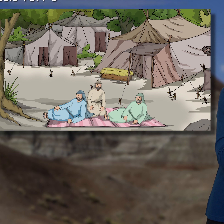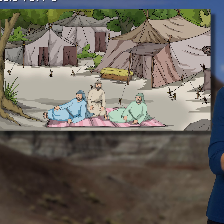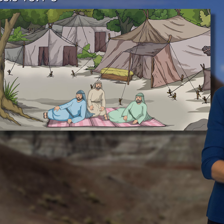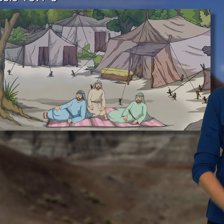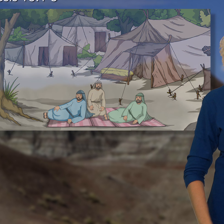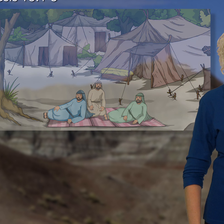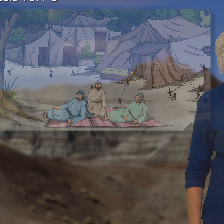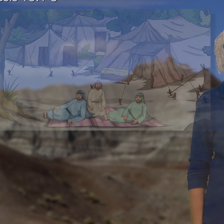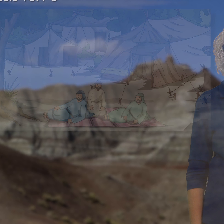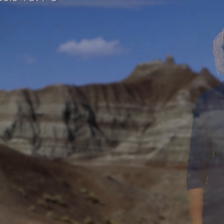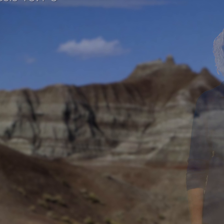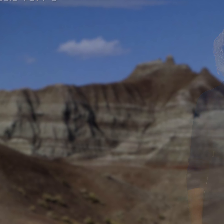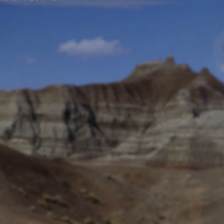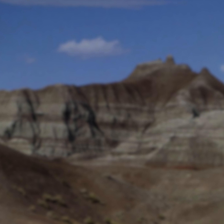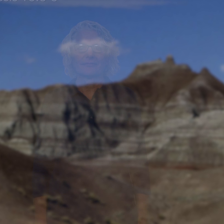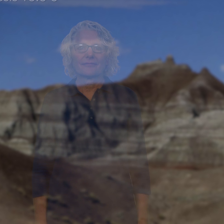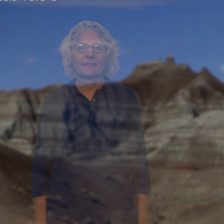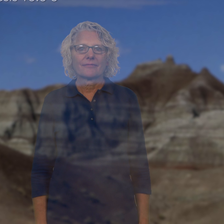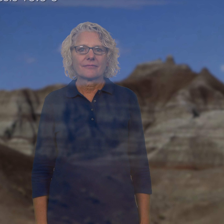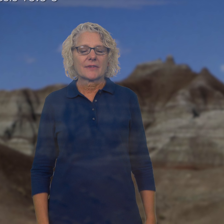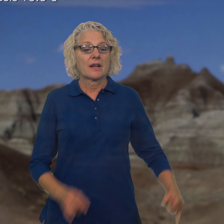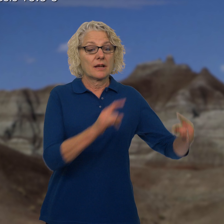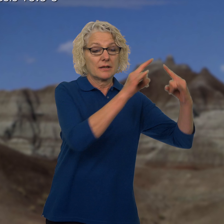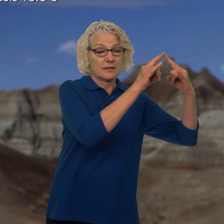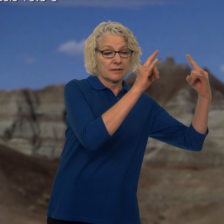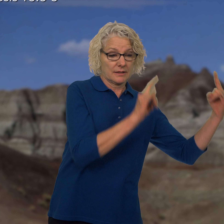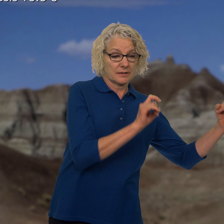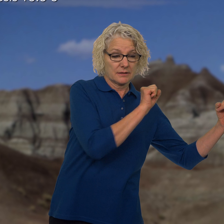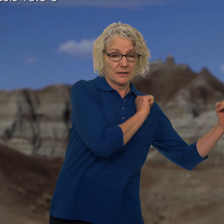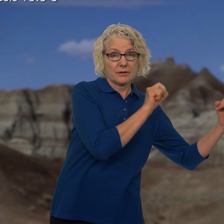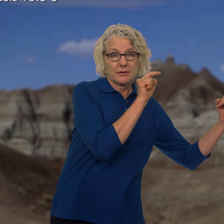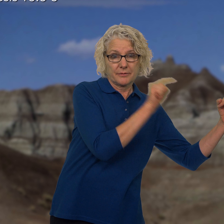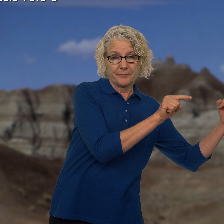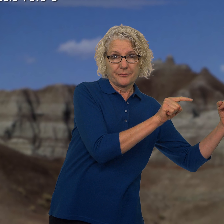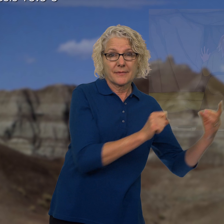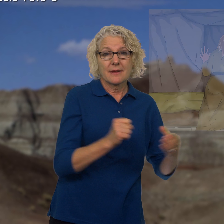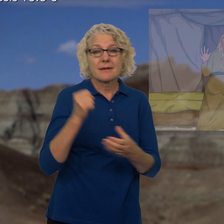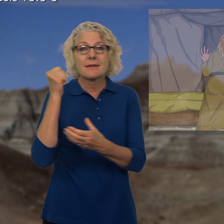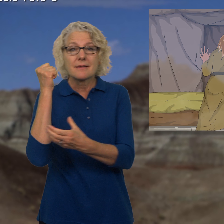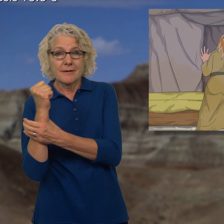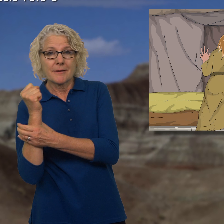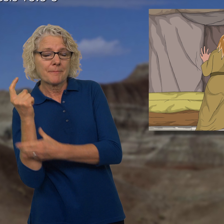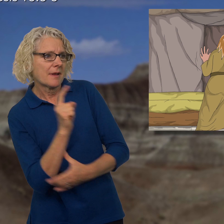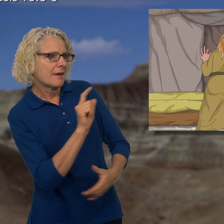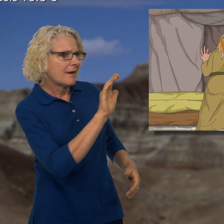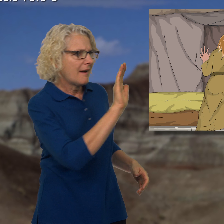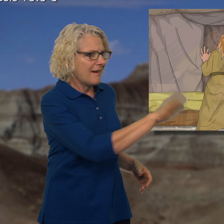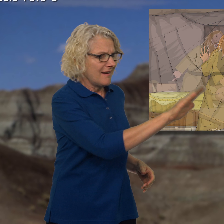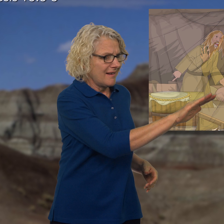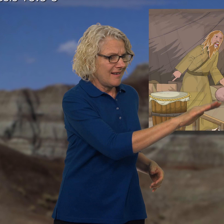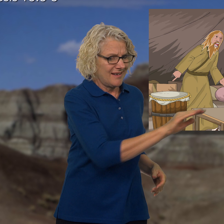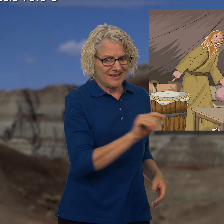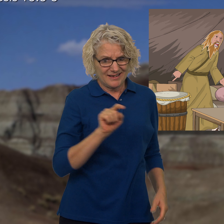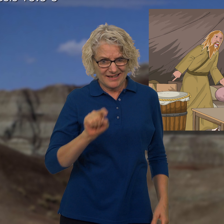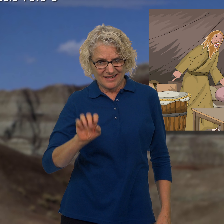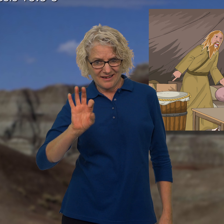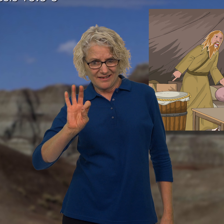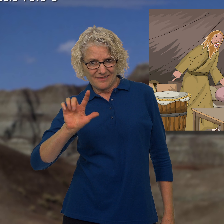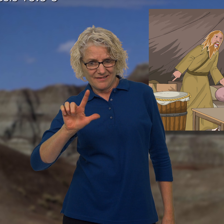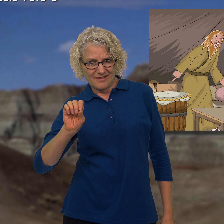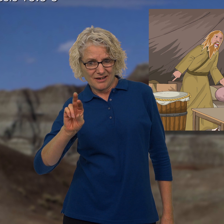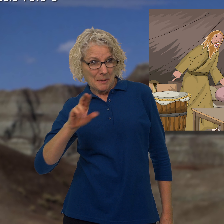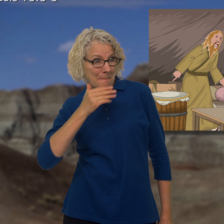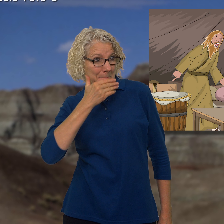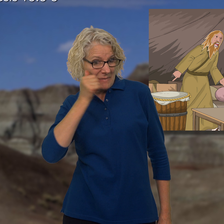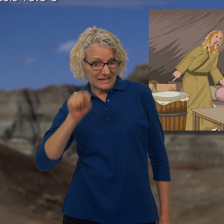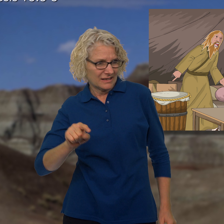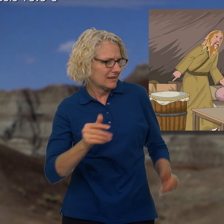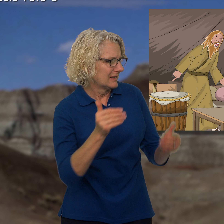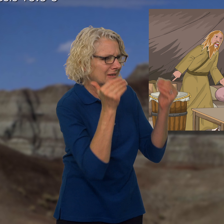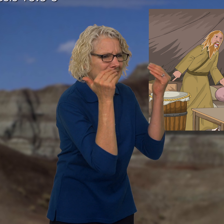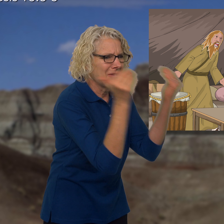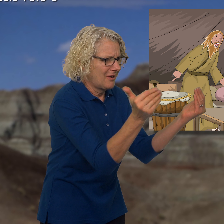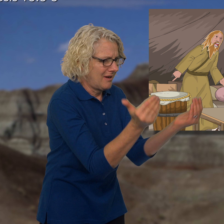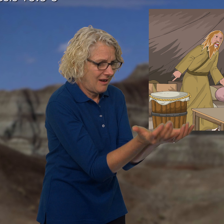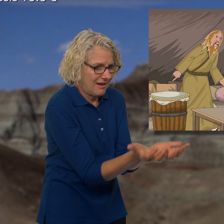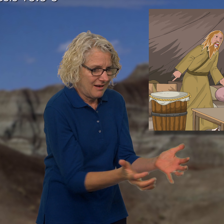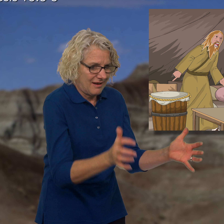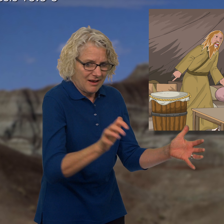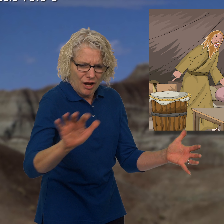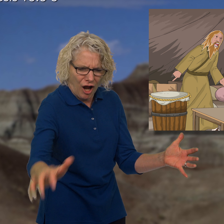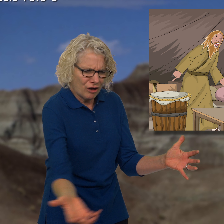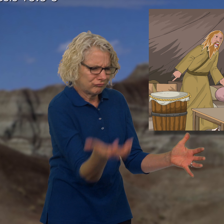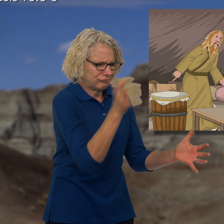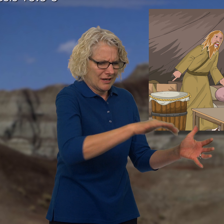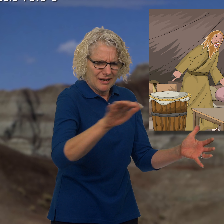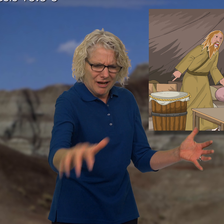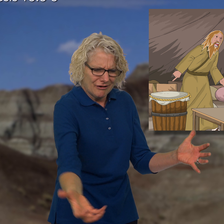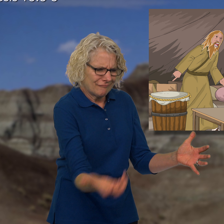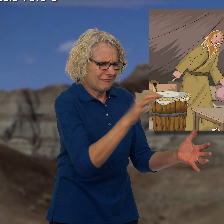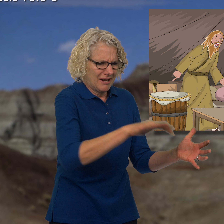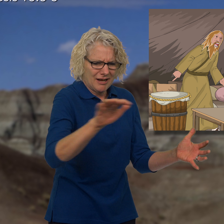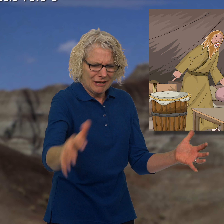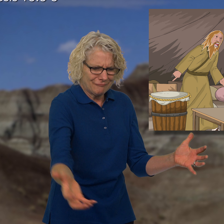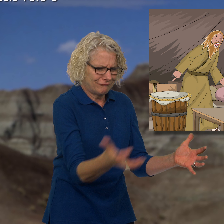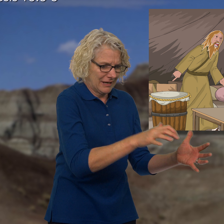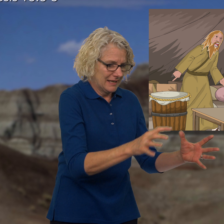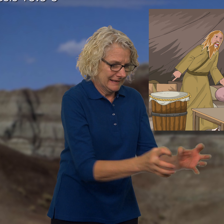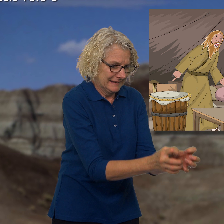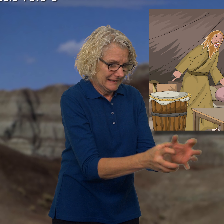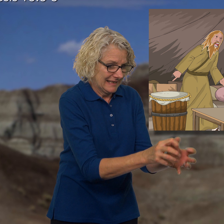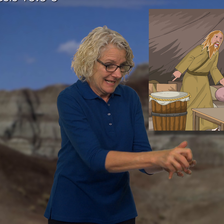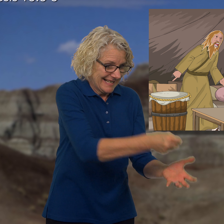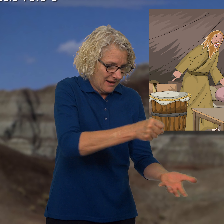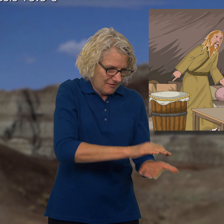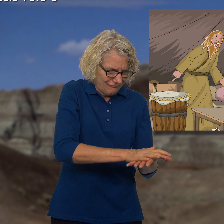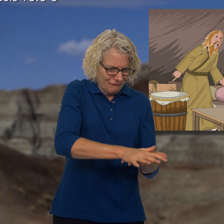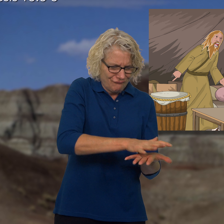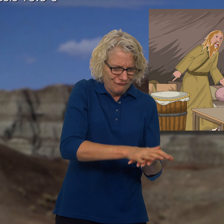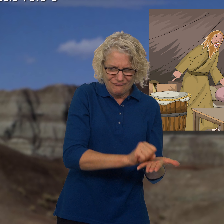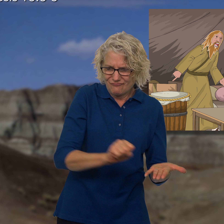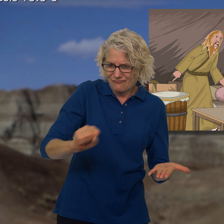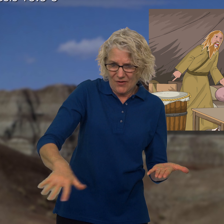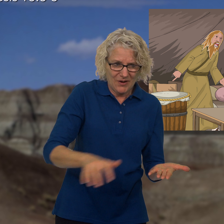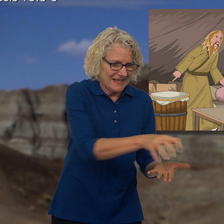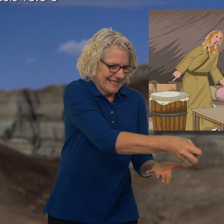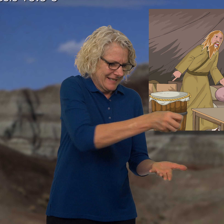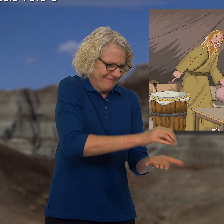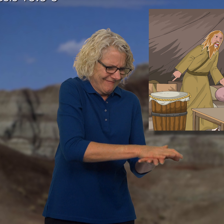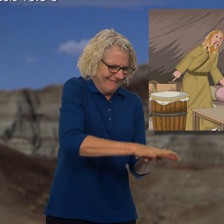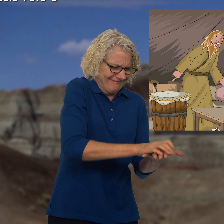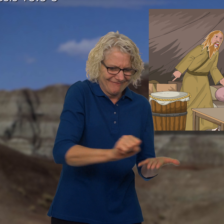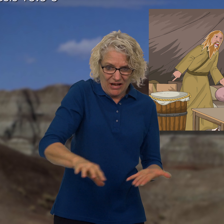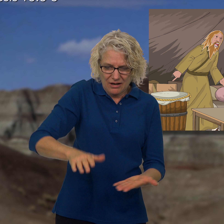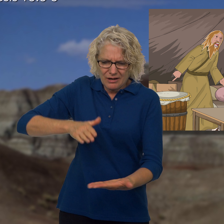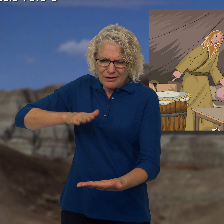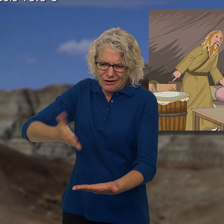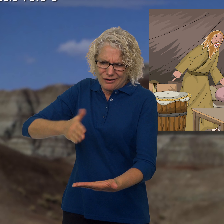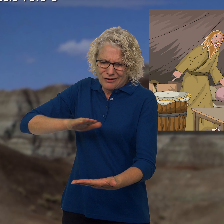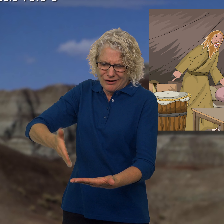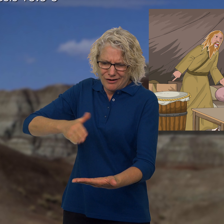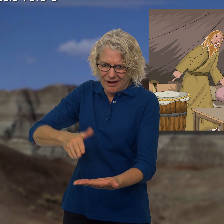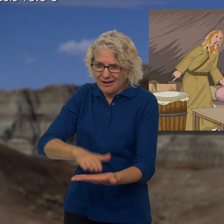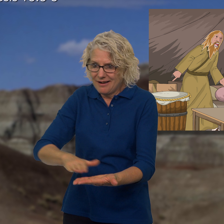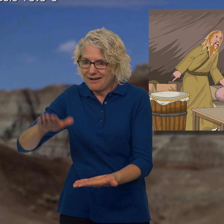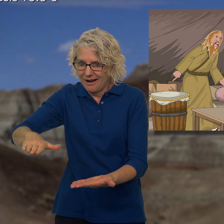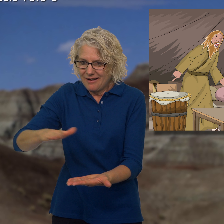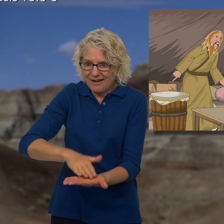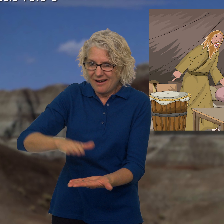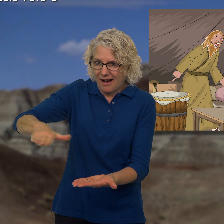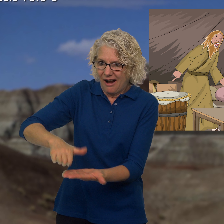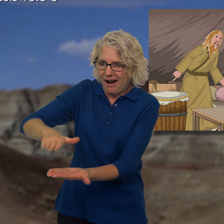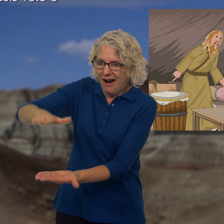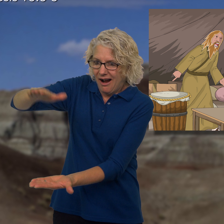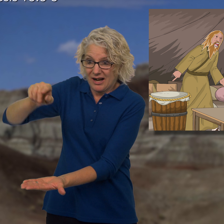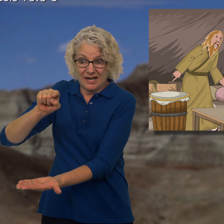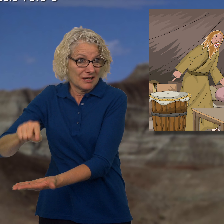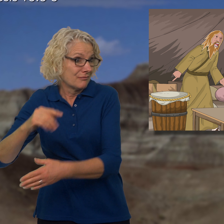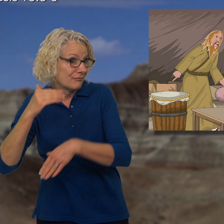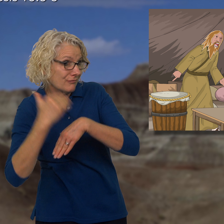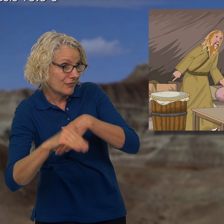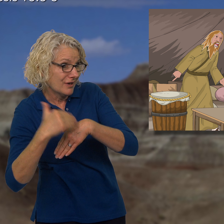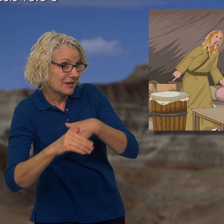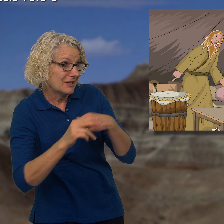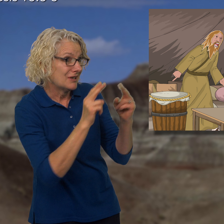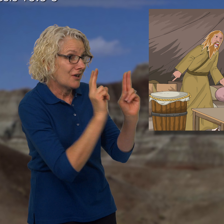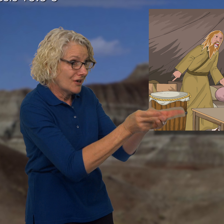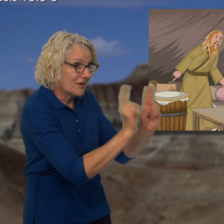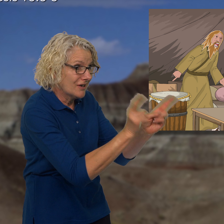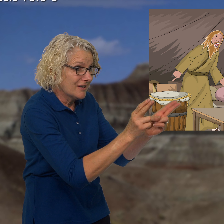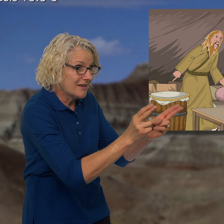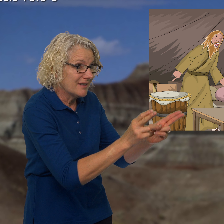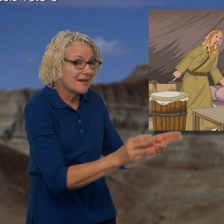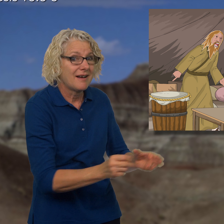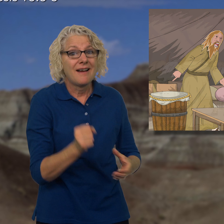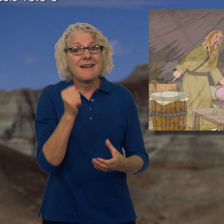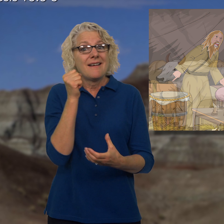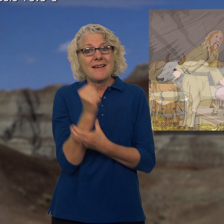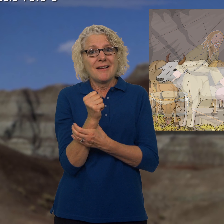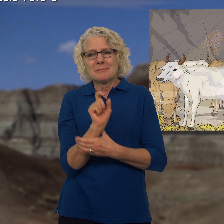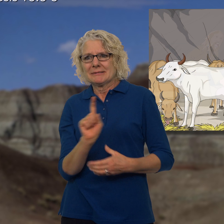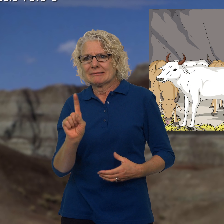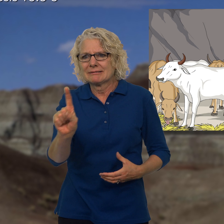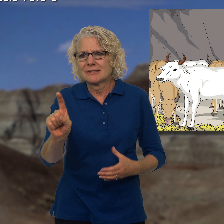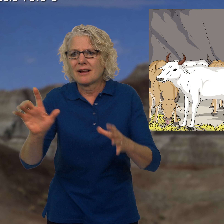So Abraham hurried into the tent and said to Sarah, “Quick! Prepare three seahs of fine flour, knead it, and bake some bread.”